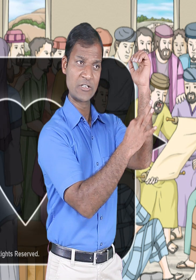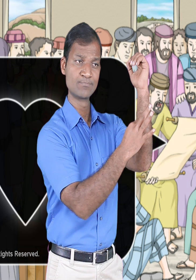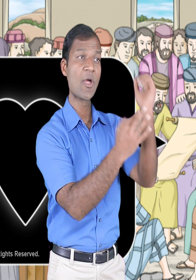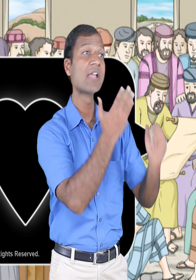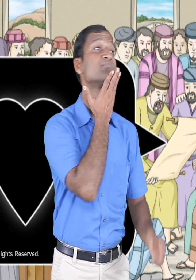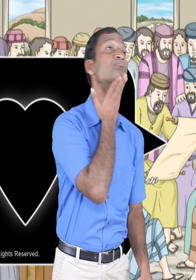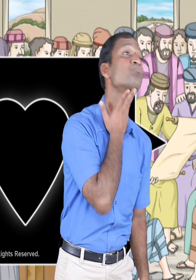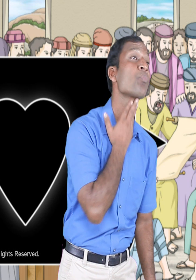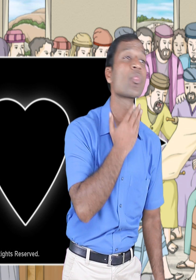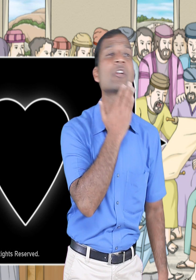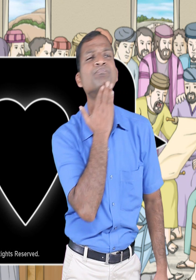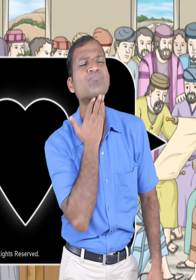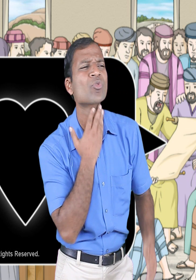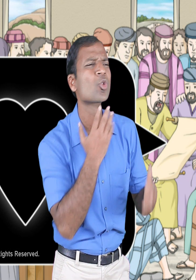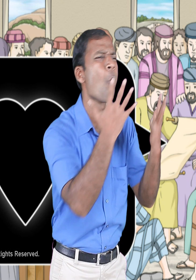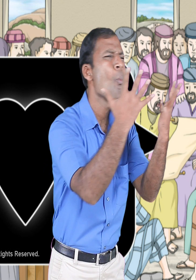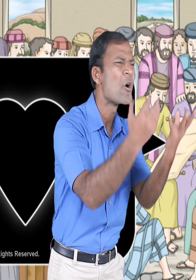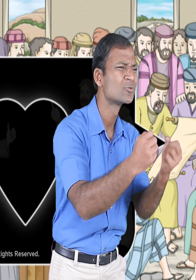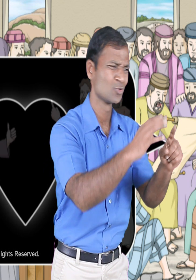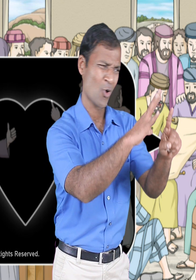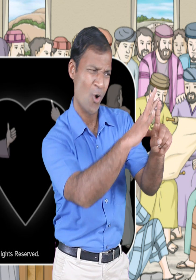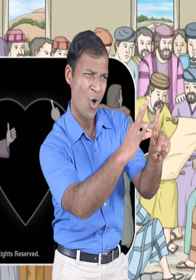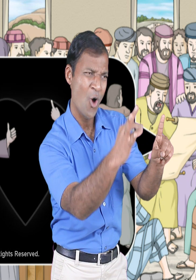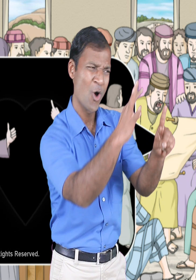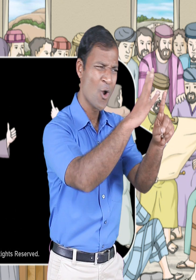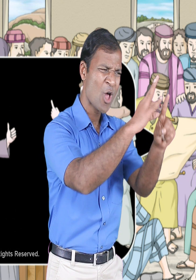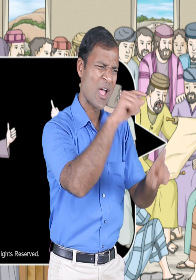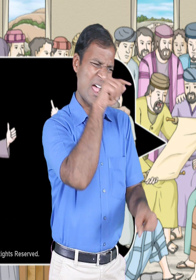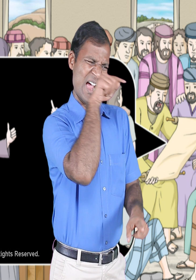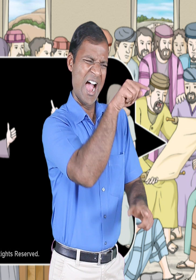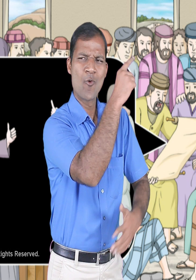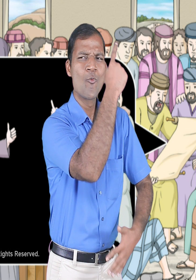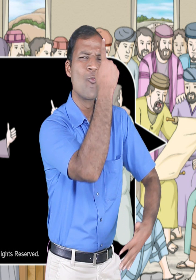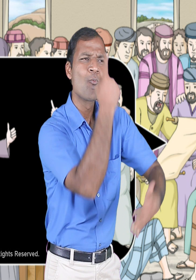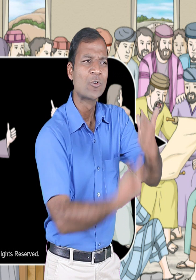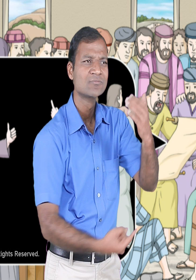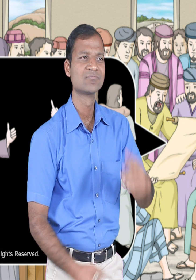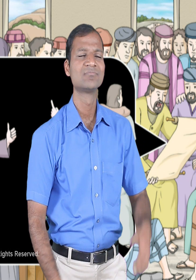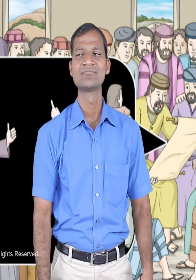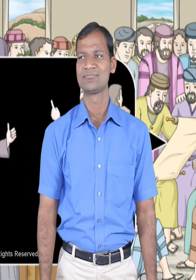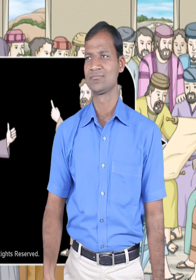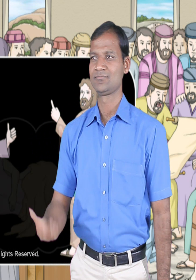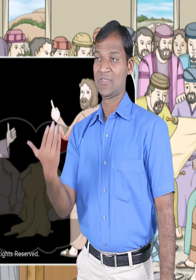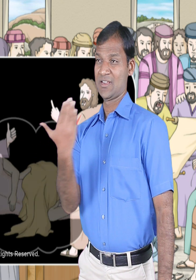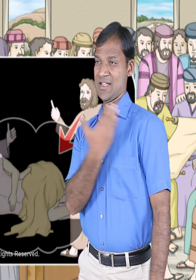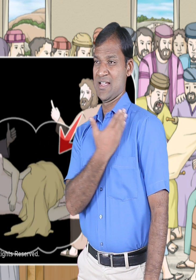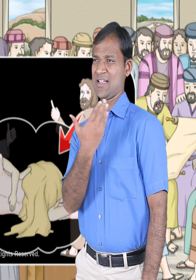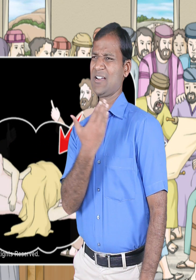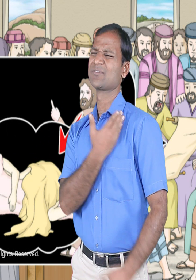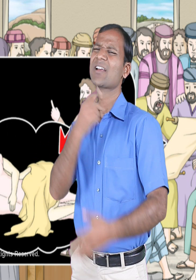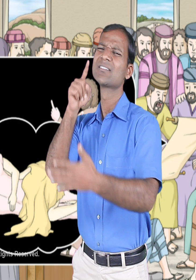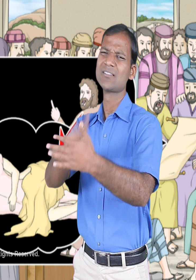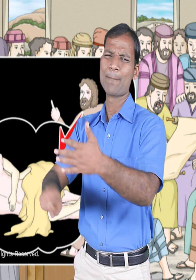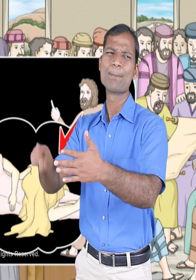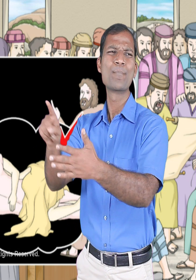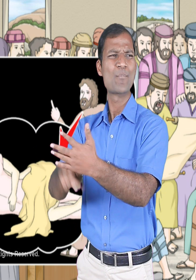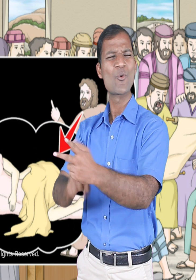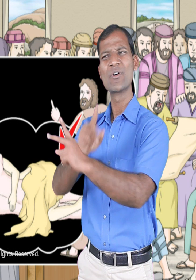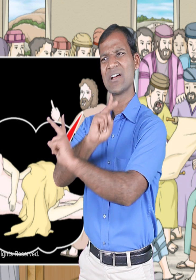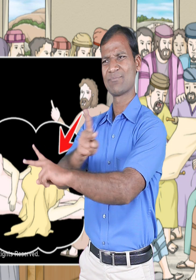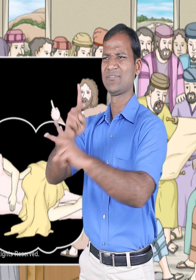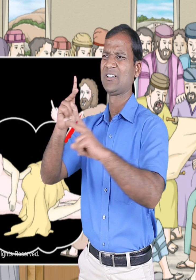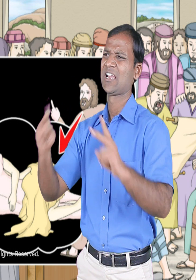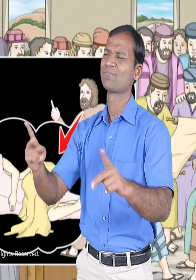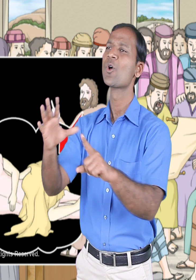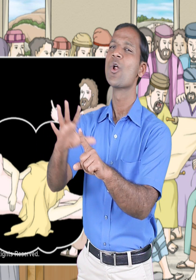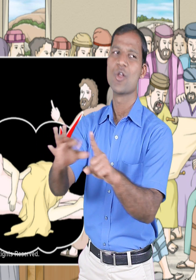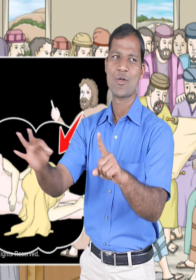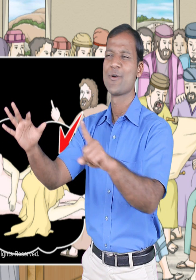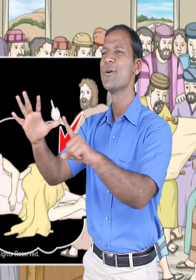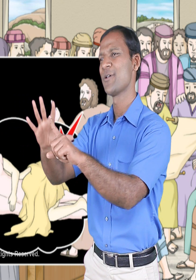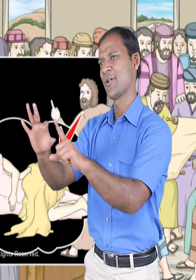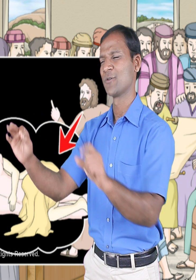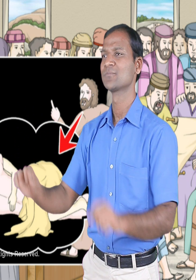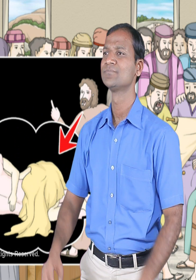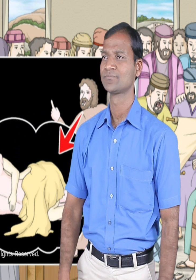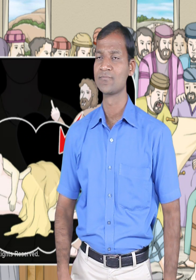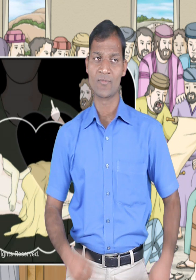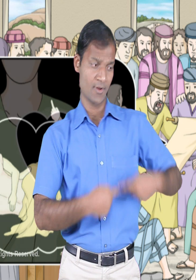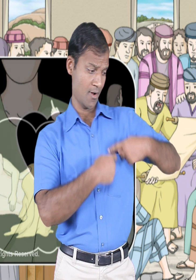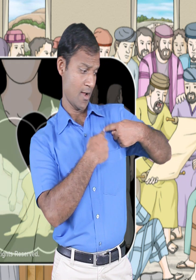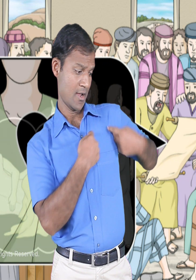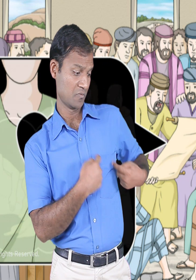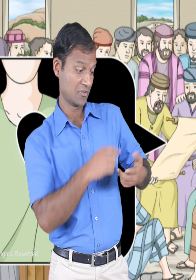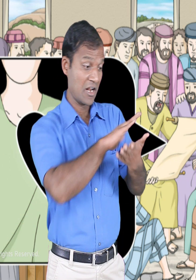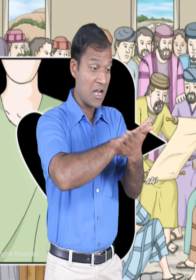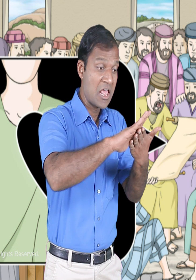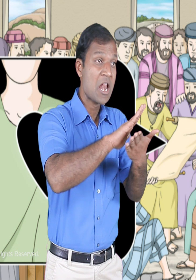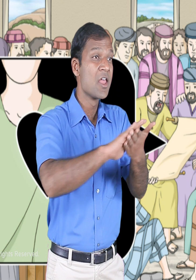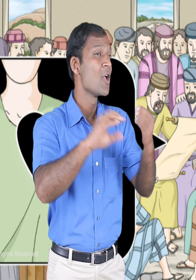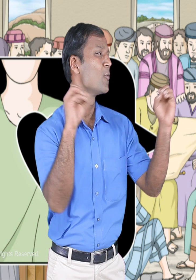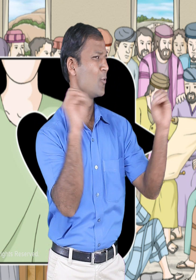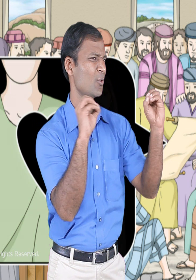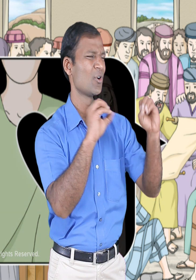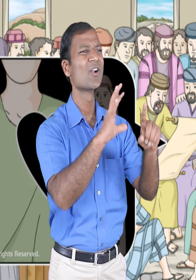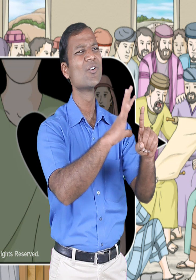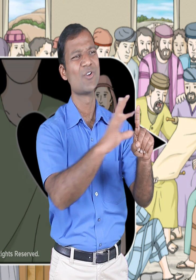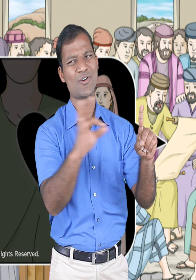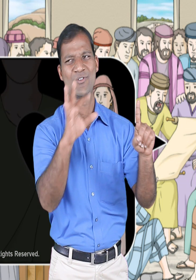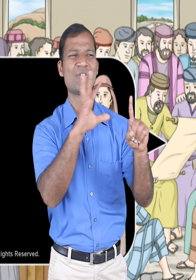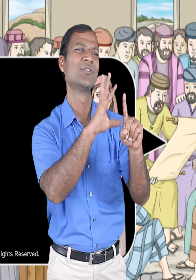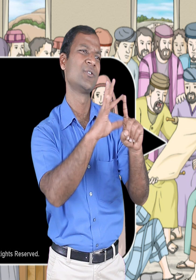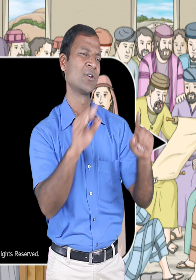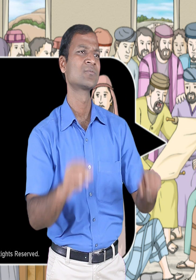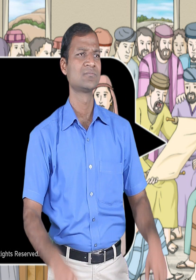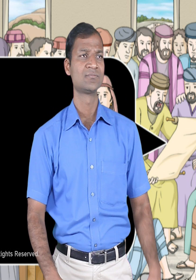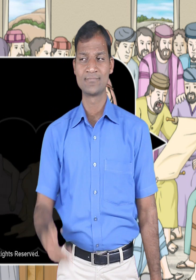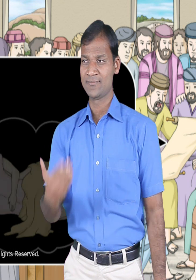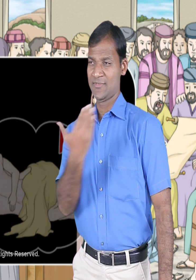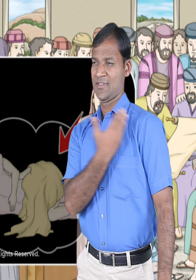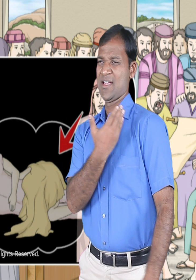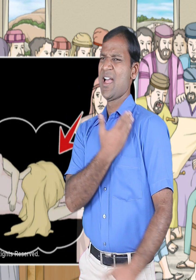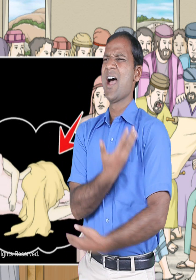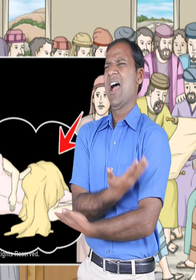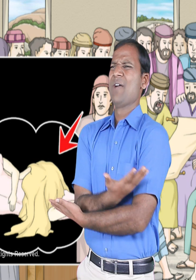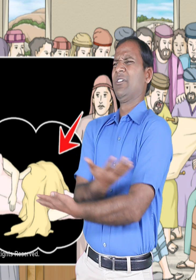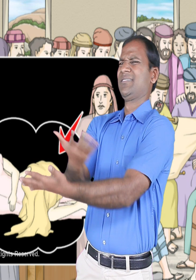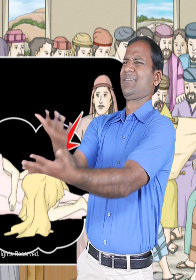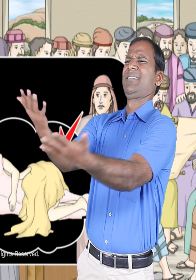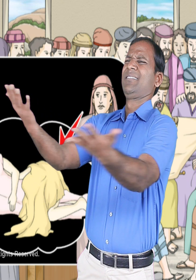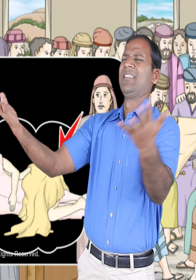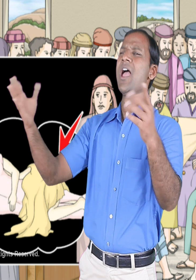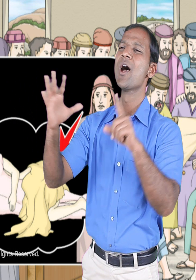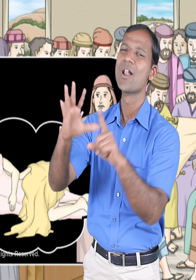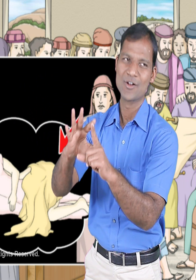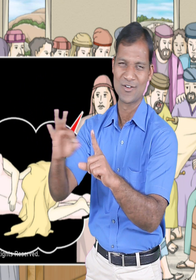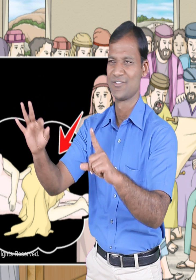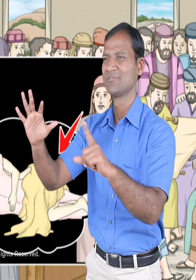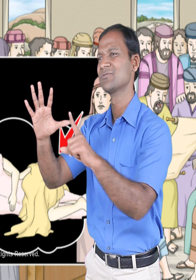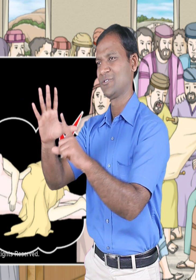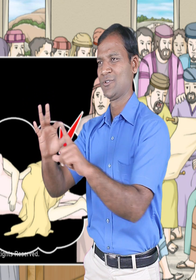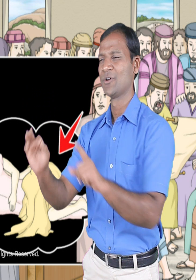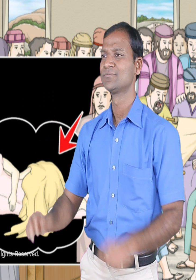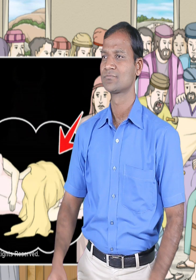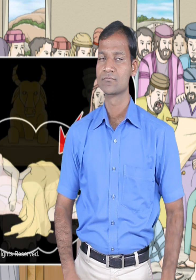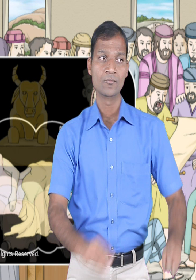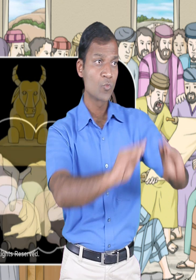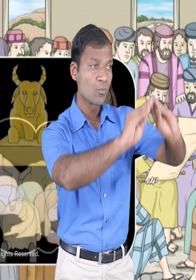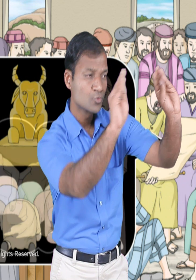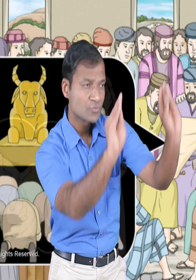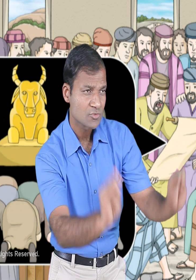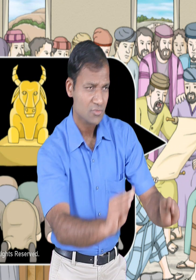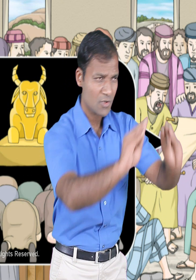The acts of the flesh are obvious: sexual immorality, impurity, and debauchery;